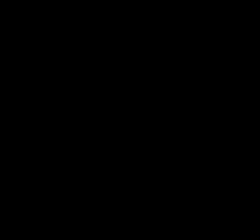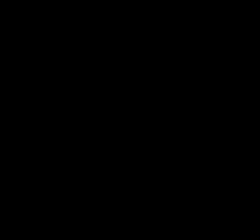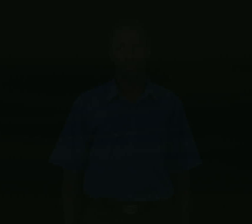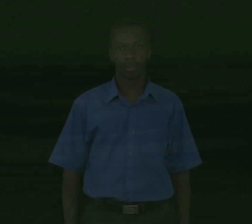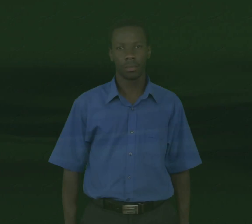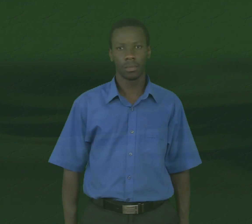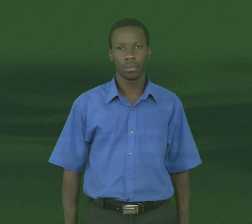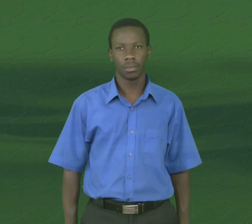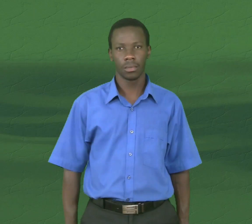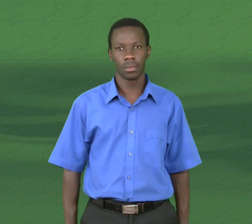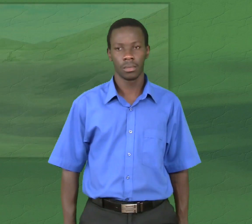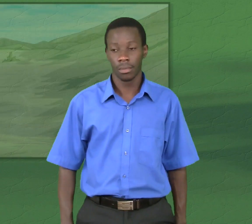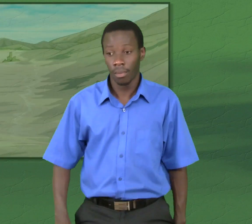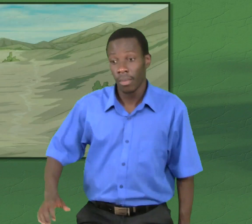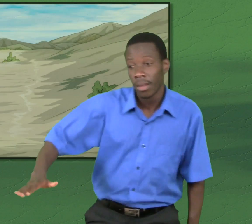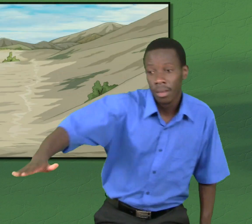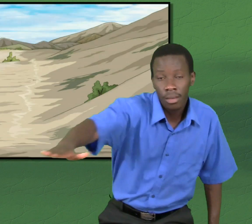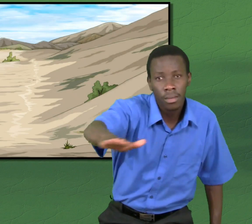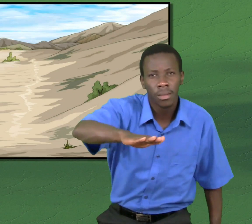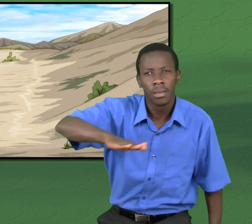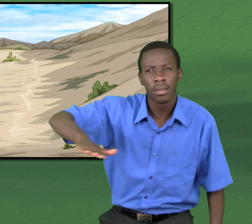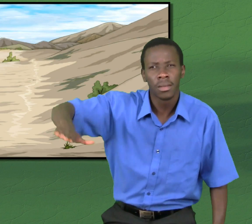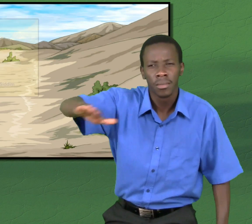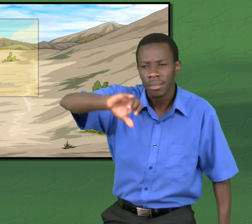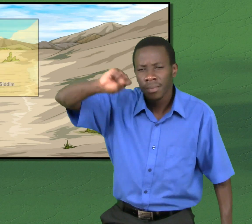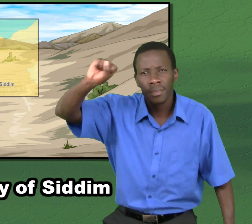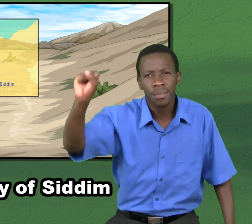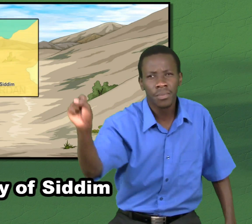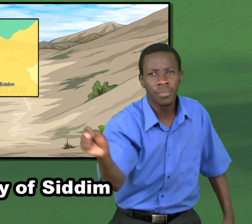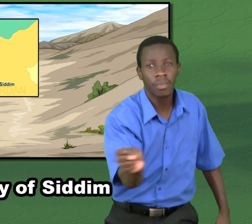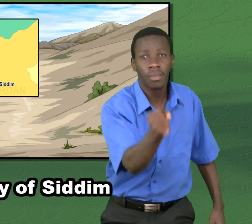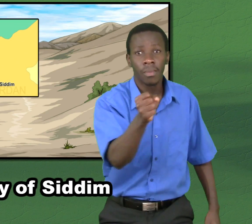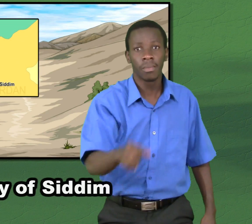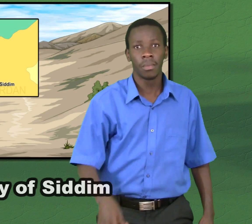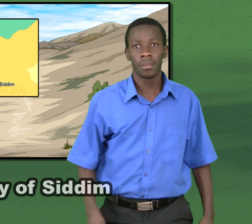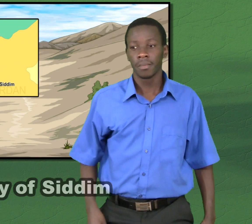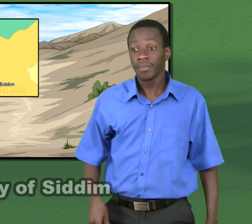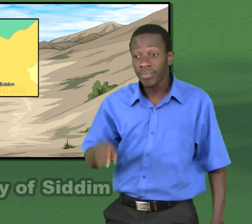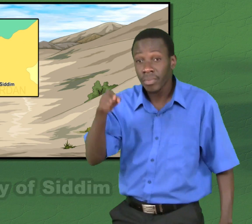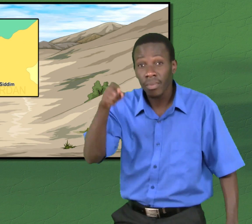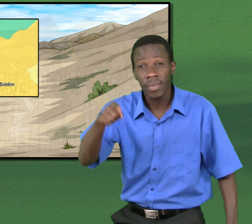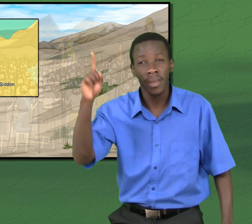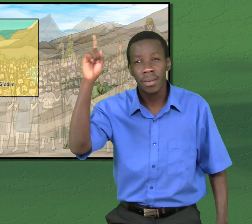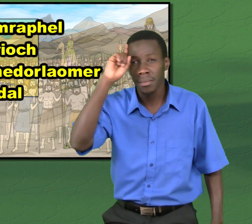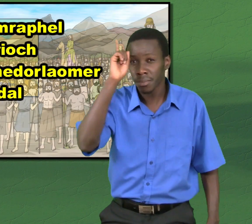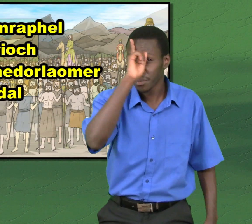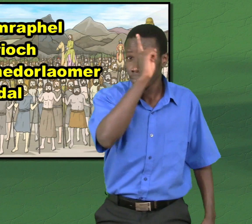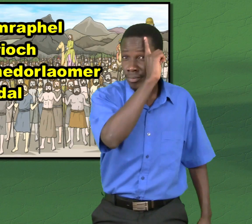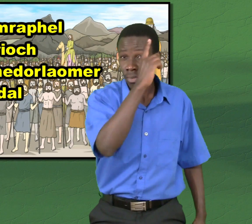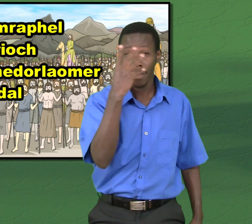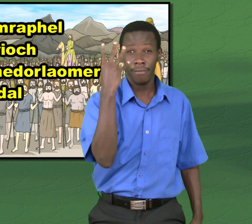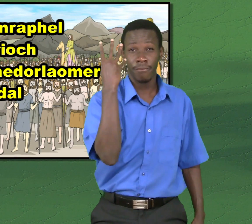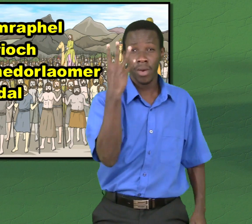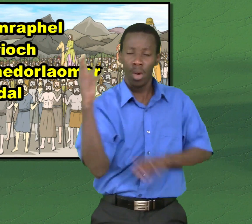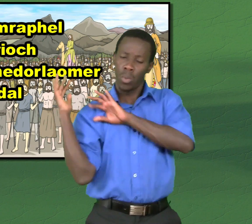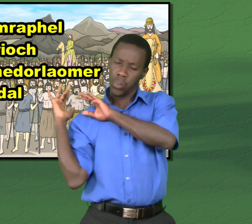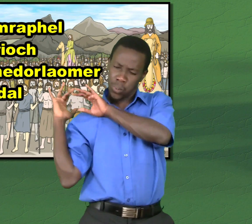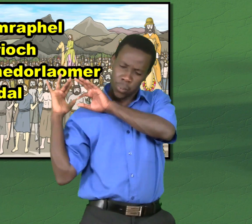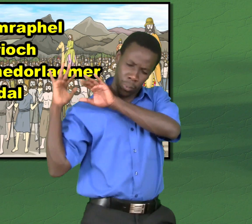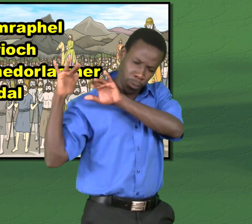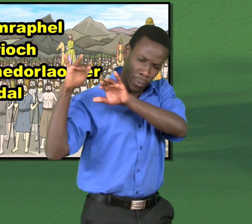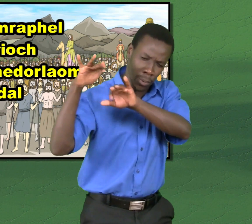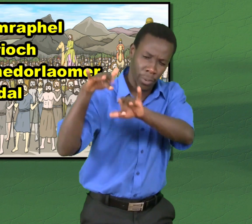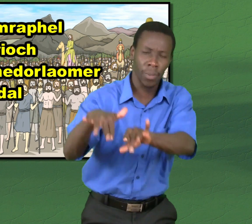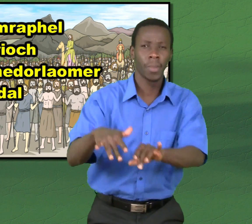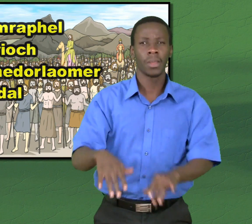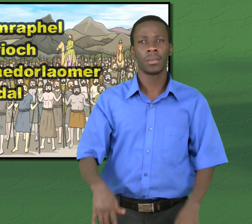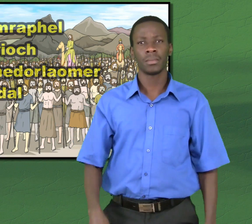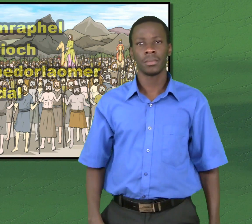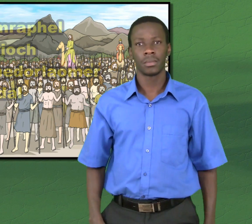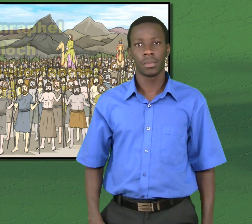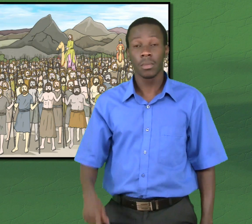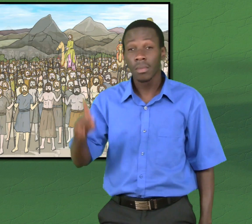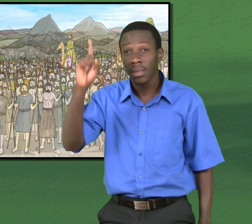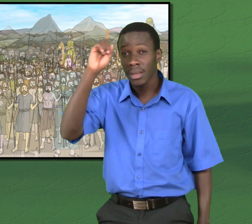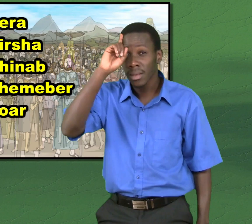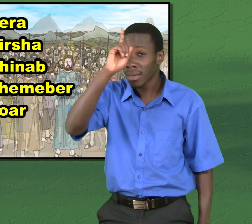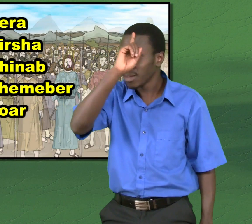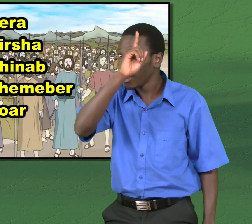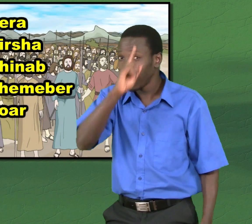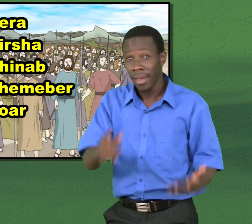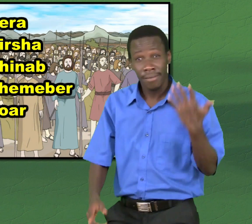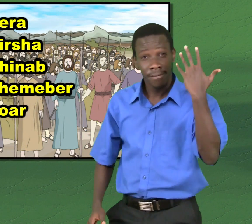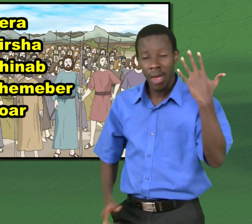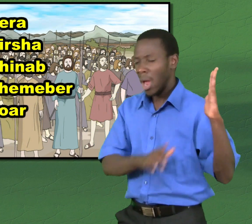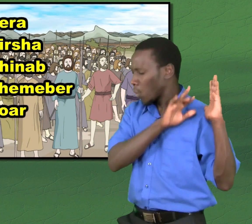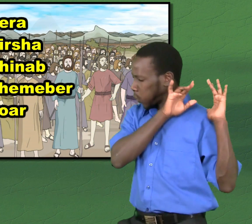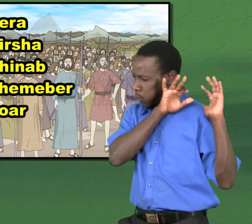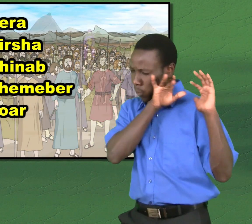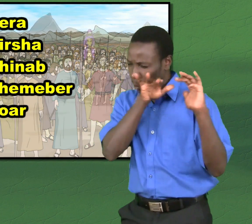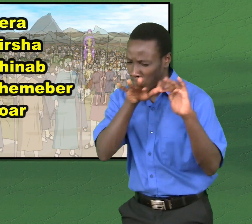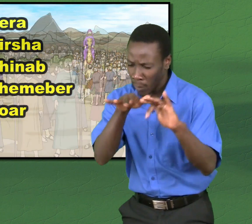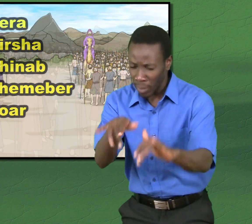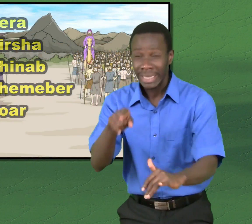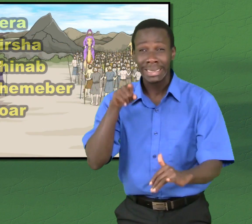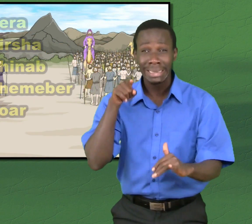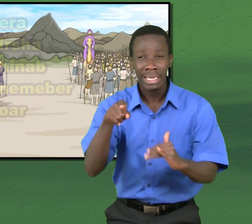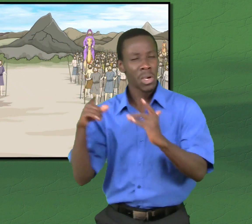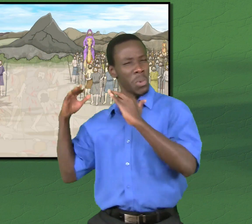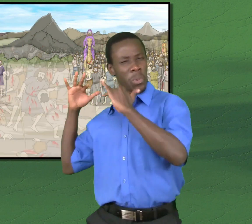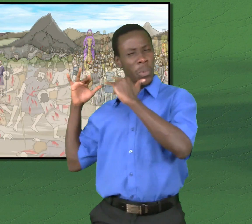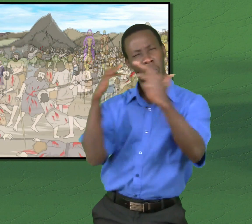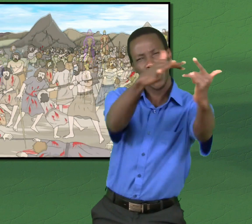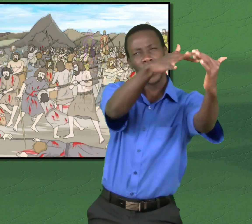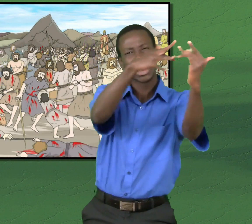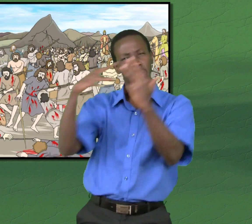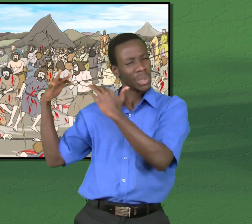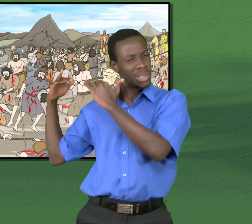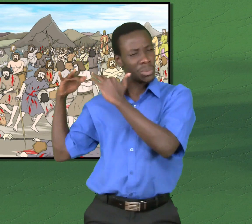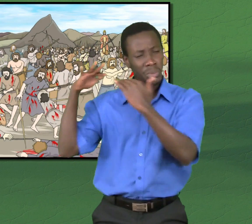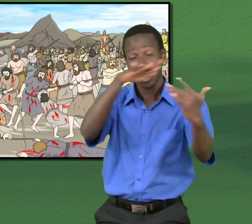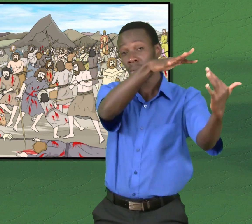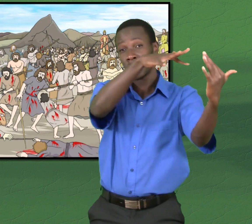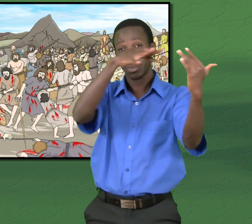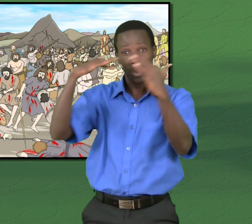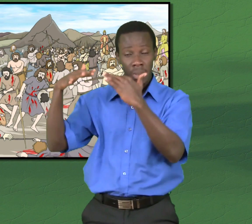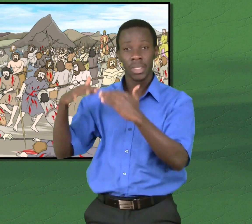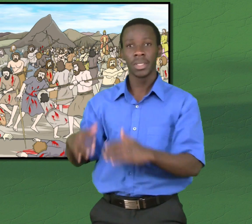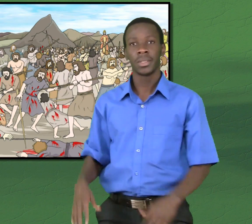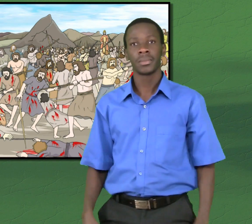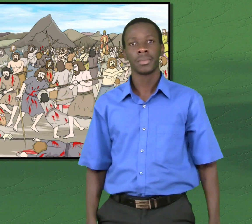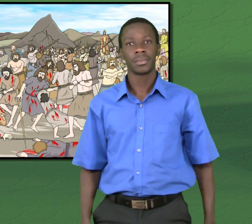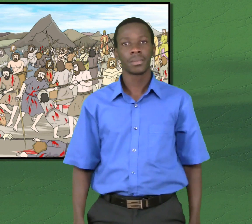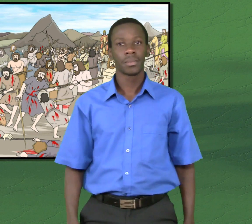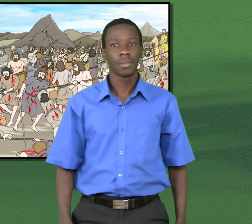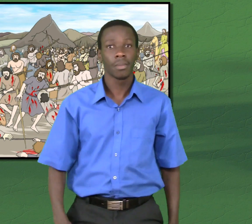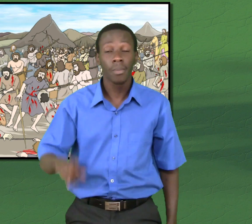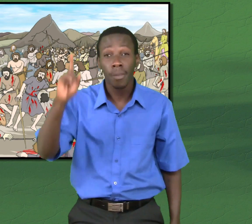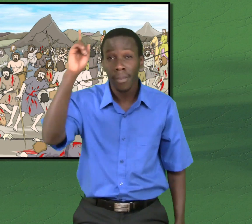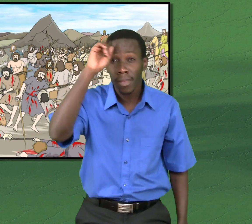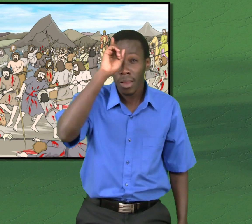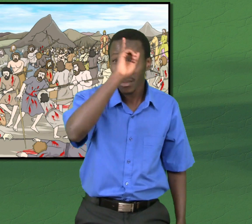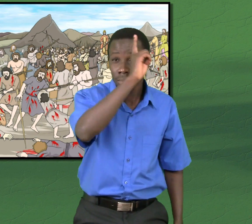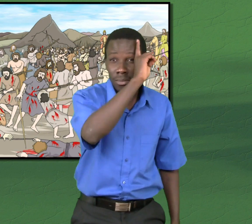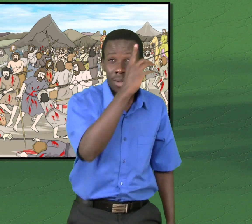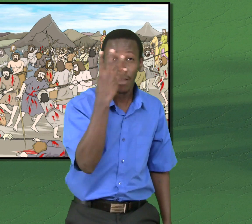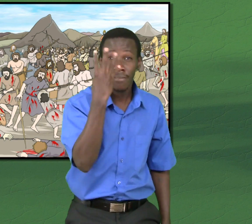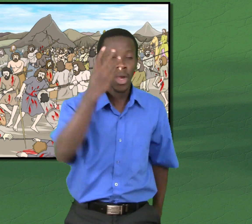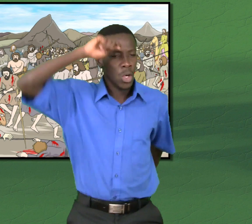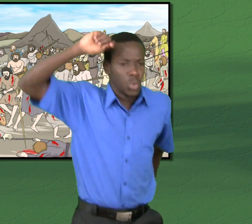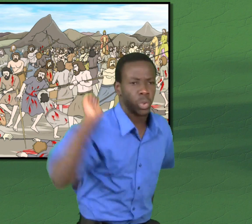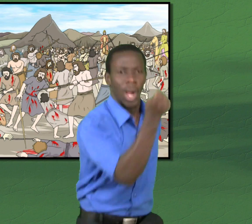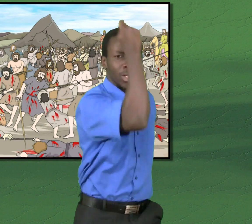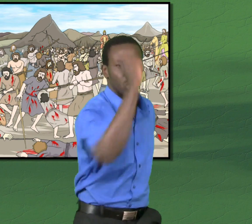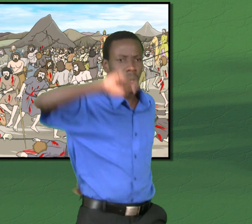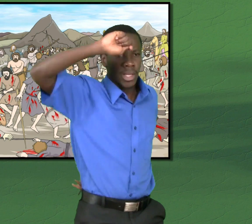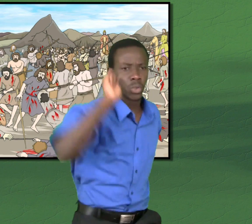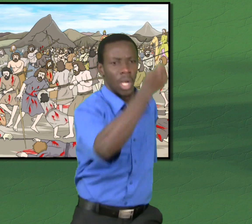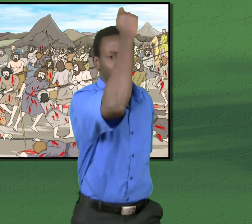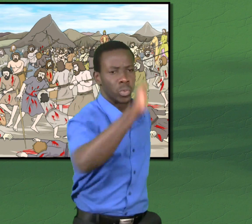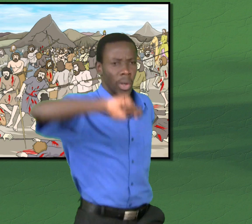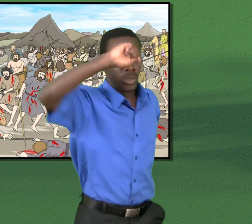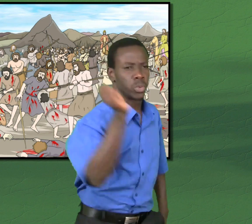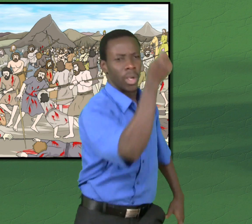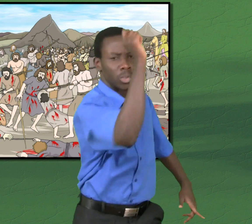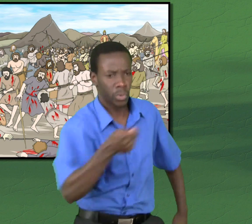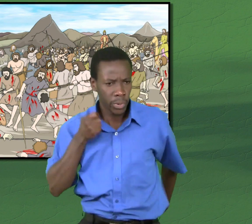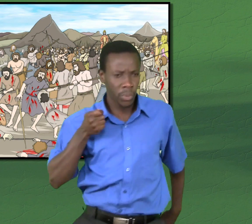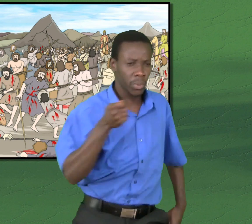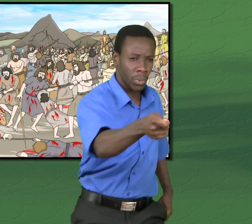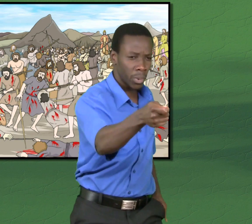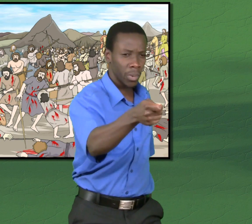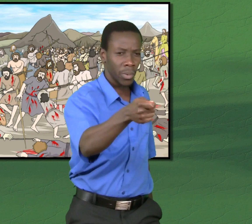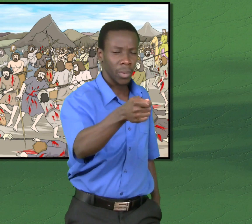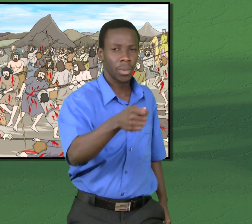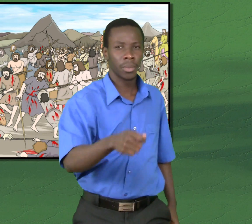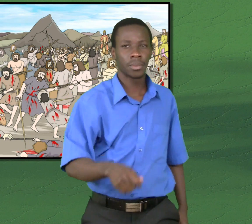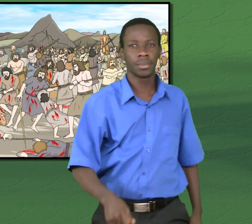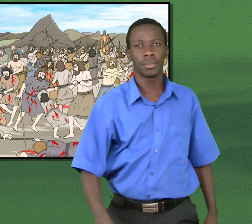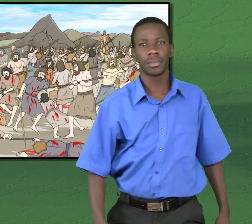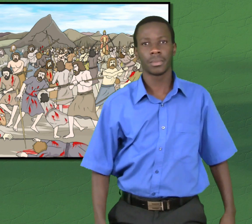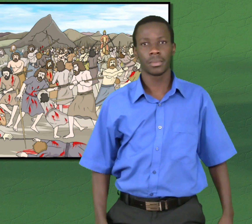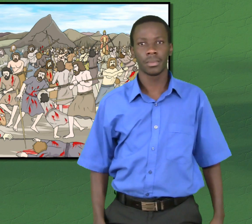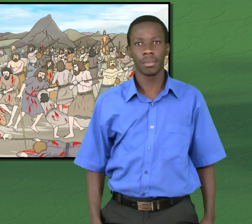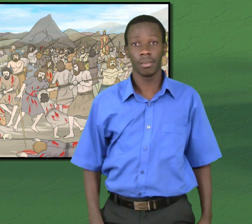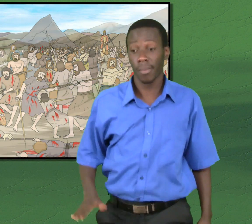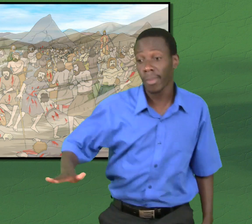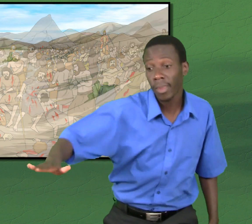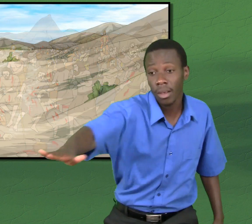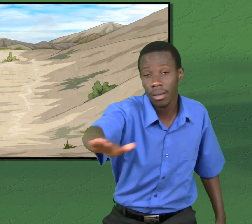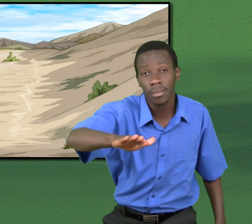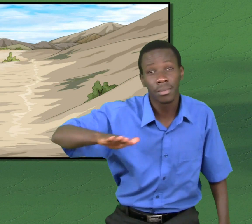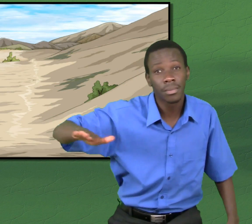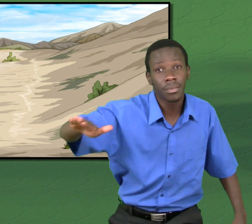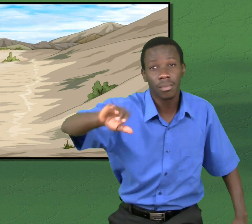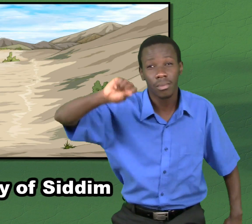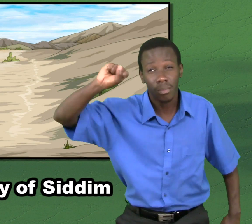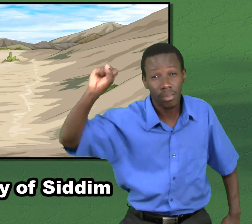Then the king of Sodom, the king of Gomorrah, the king of Admah, the king of Zeboiim, and the king of Bela (that is, Zoar) marched out and arrayed themselves for battle in the Valley of Siddim against Chedorlaomer king of Elam, Tidal king of Goiim, Amraphel king of Shinar, and Arioch king of Ellasar—four kings against five.